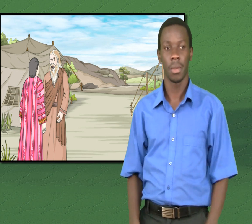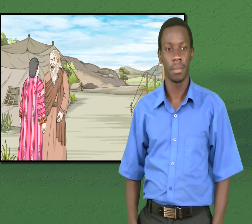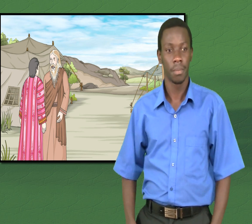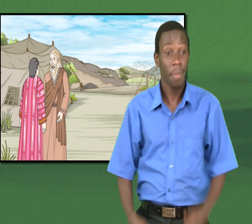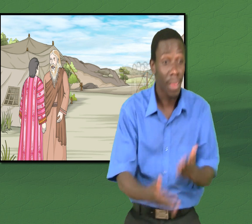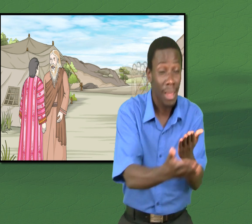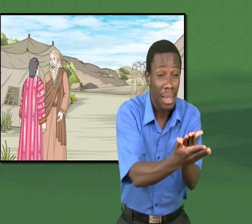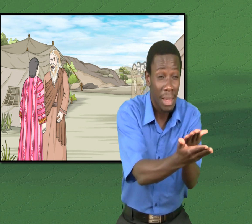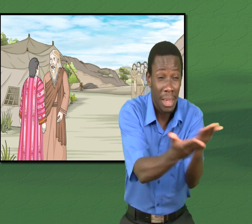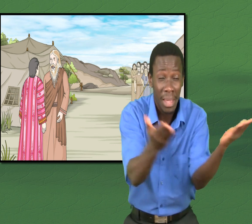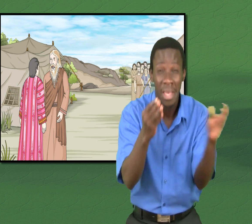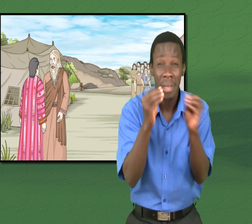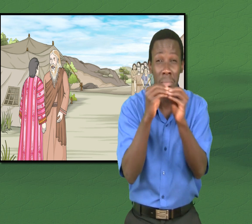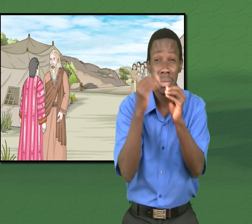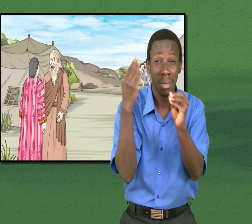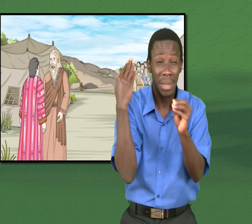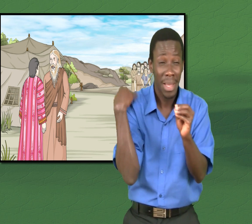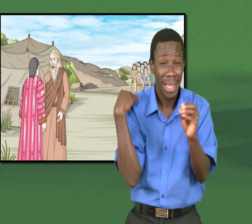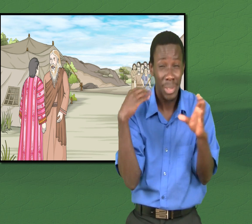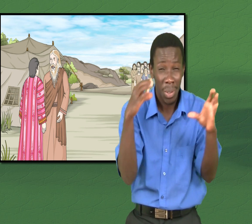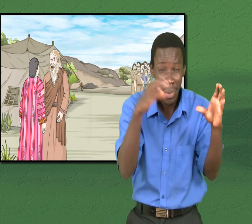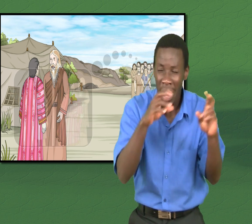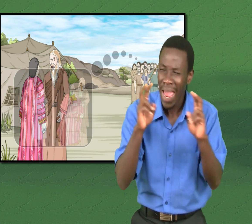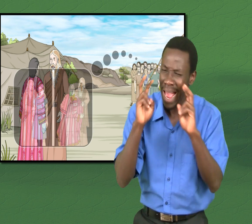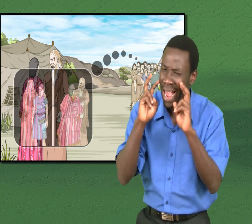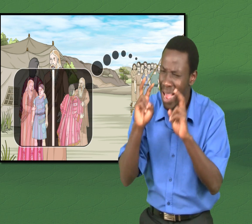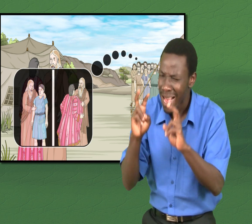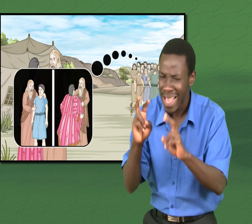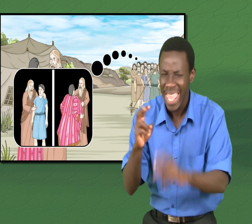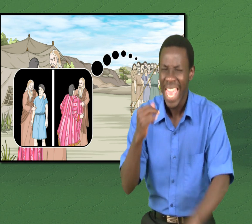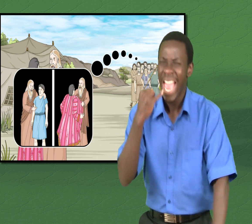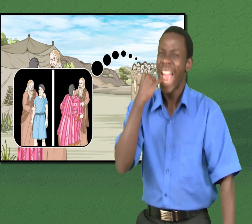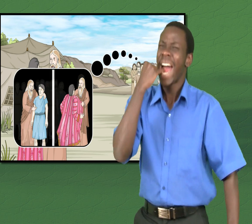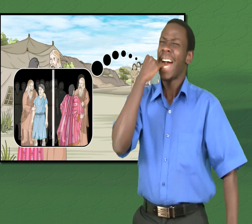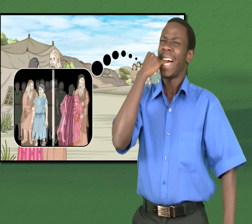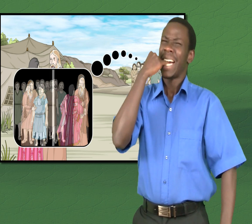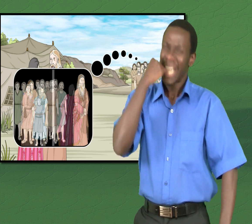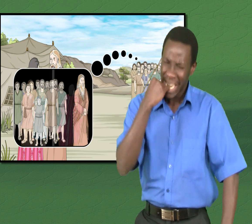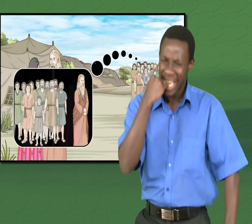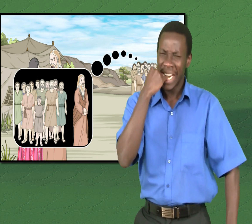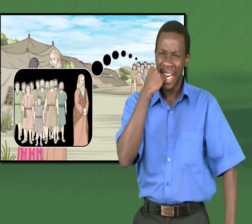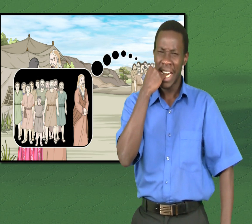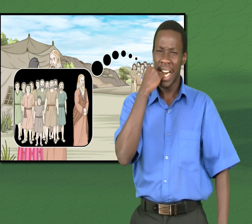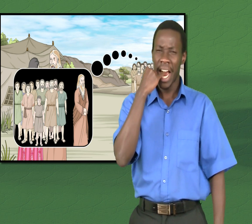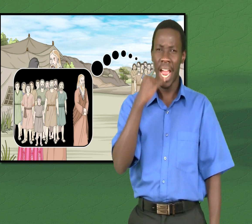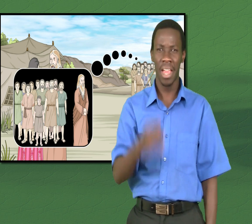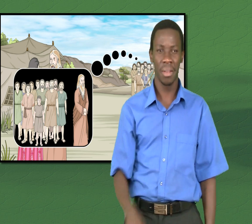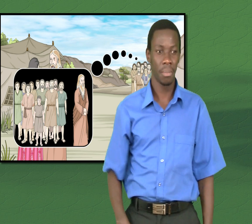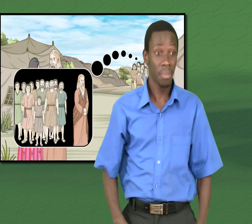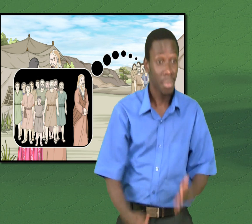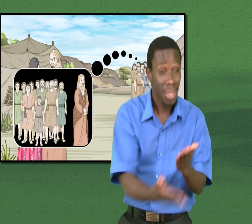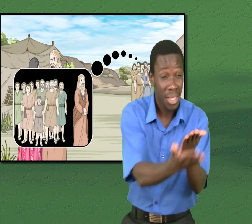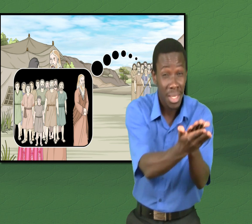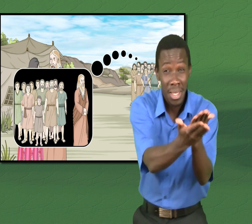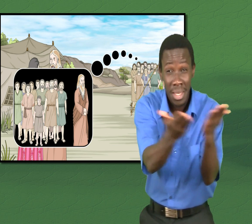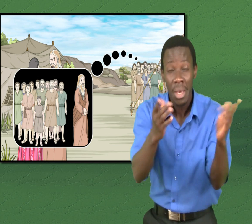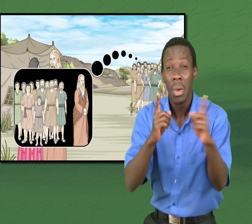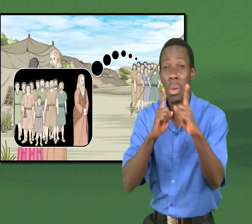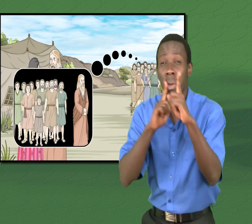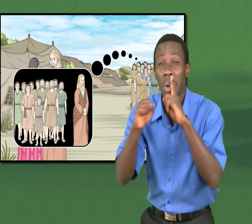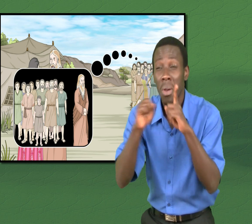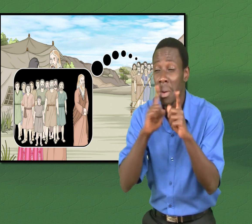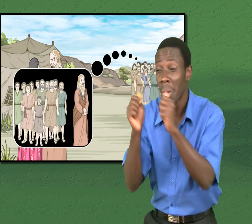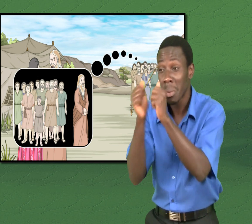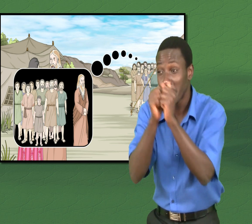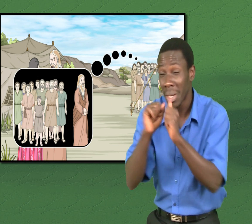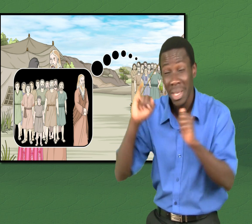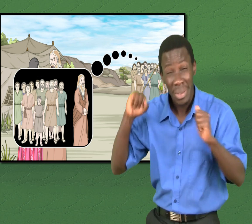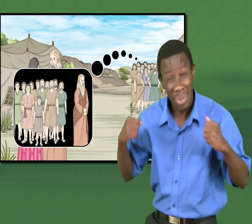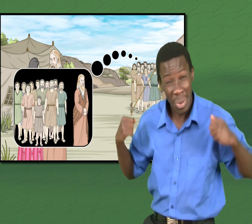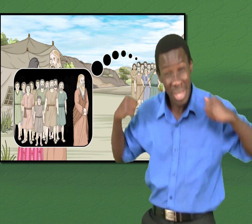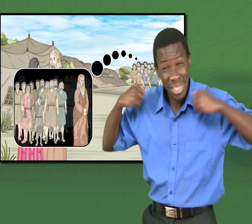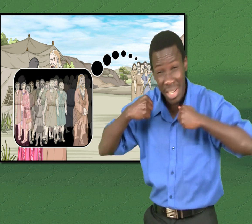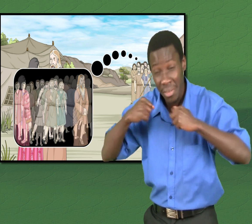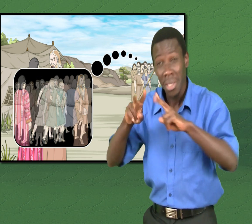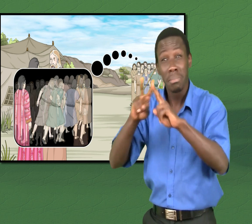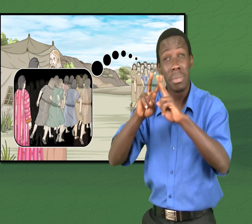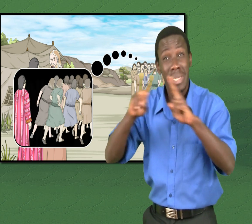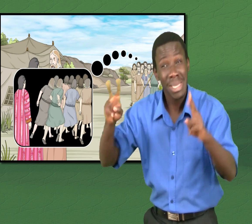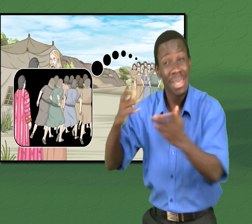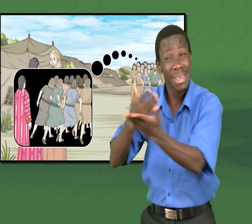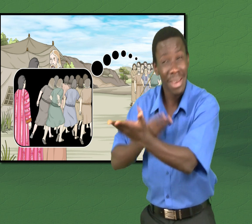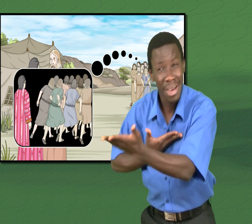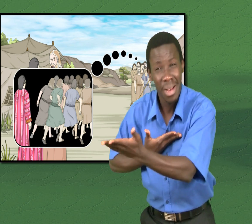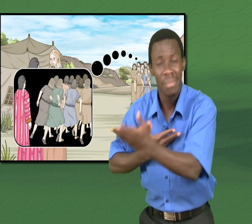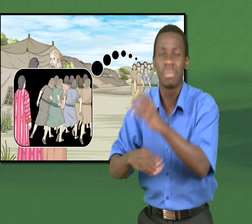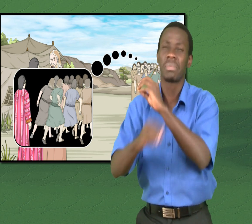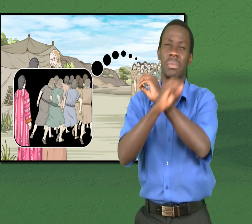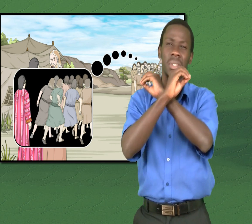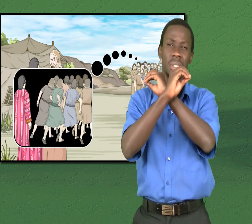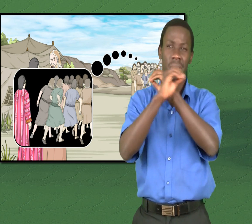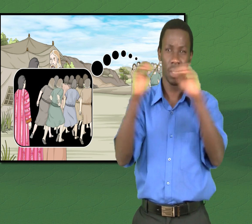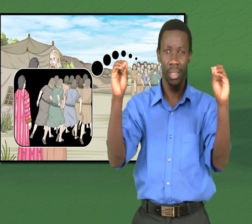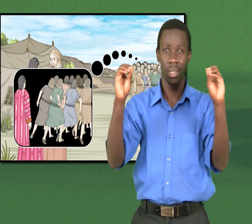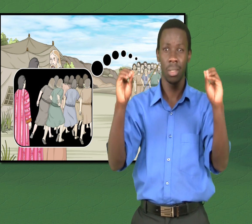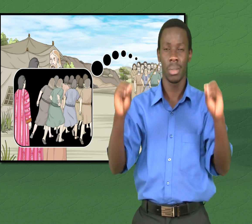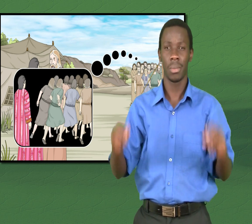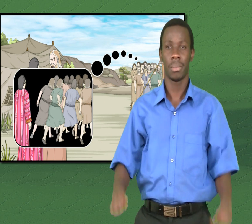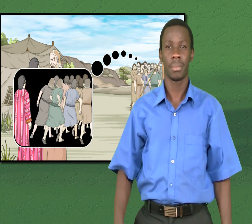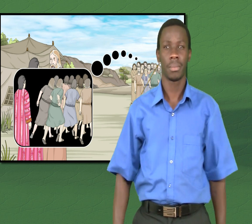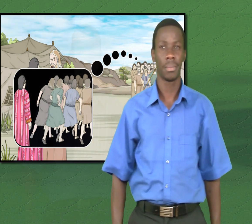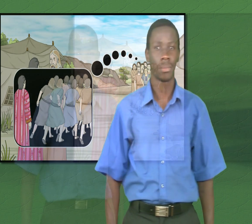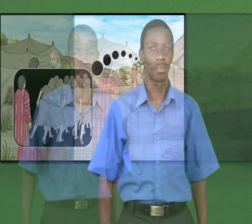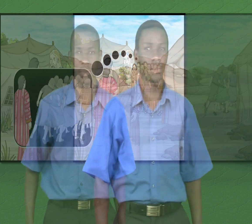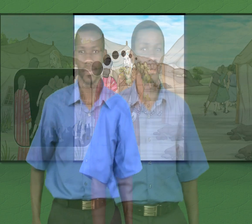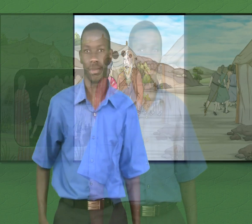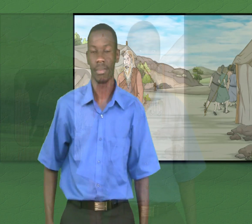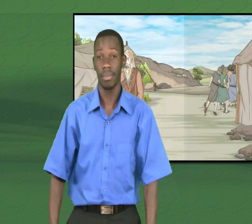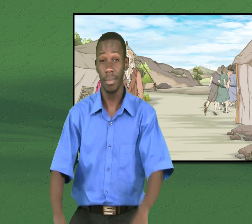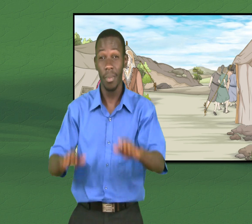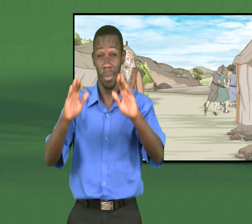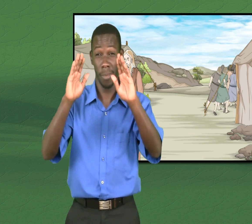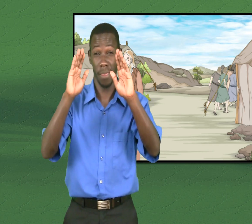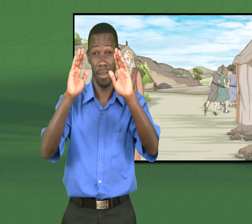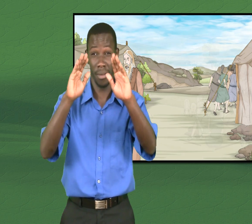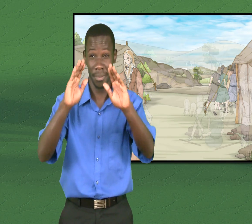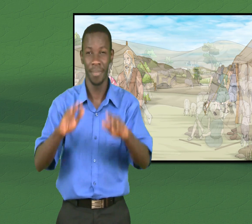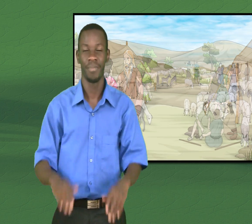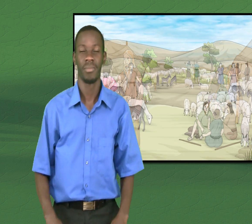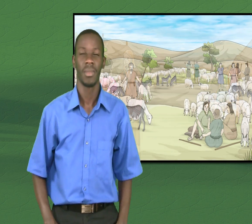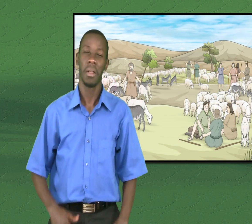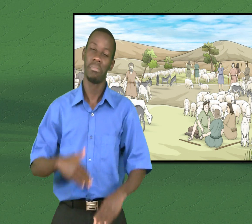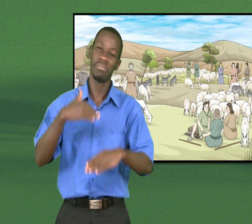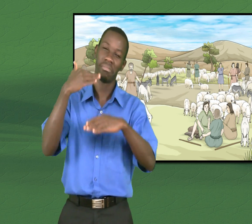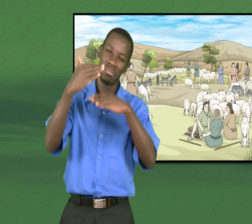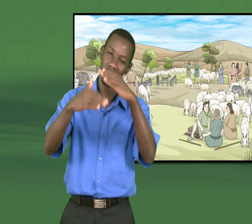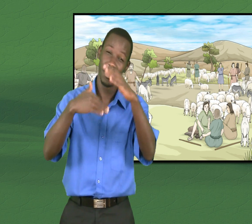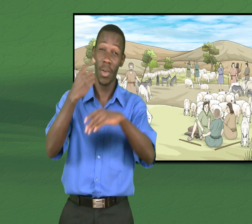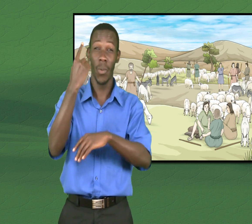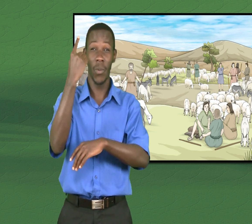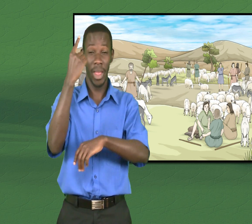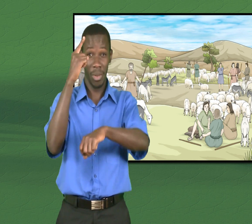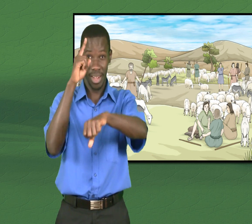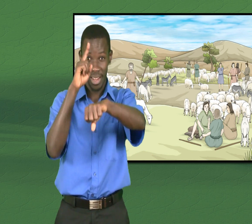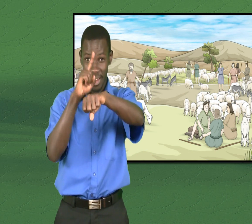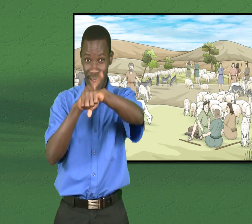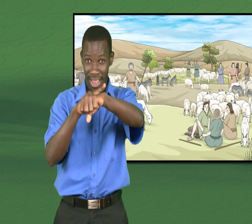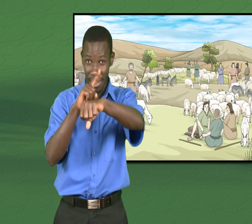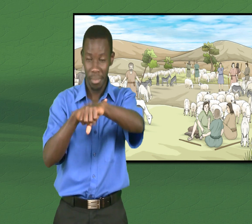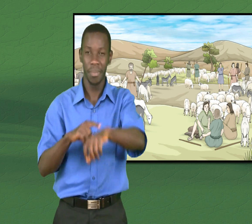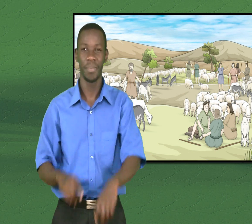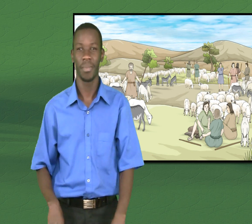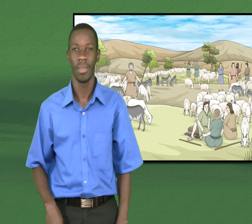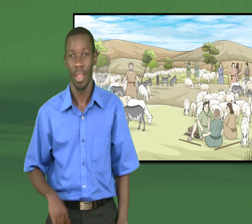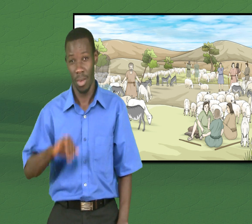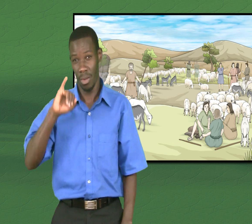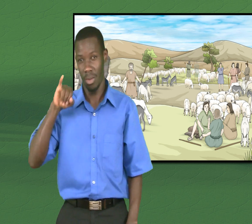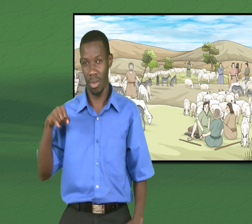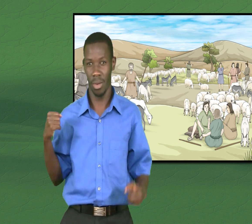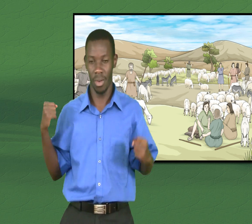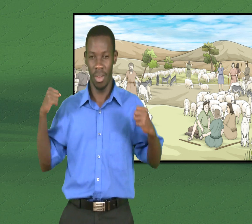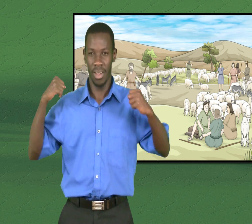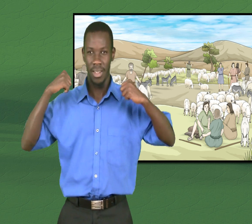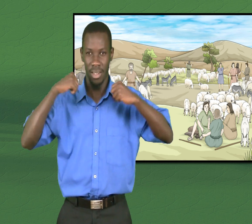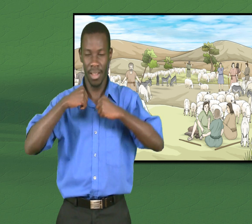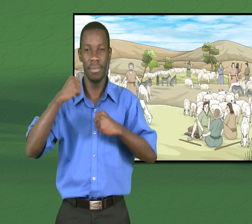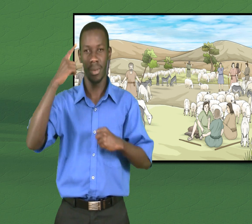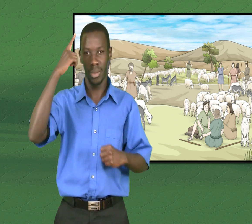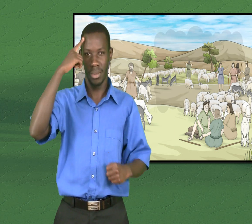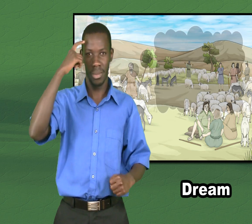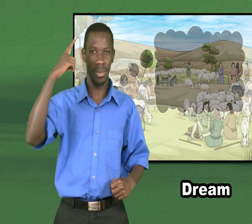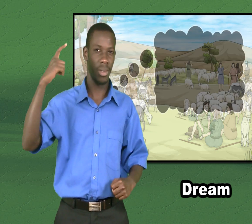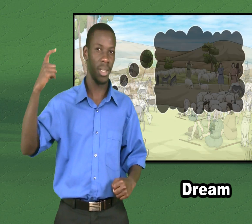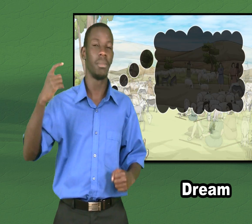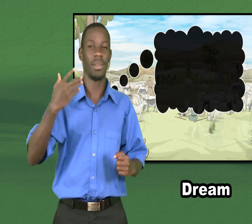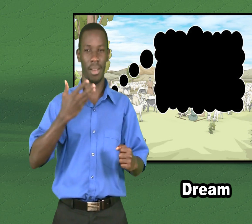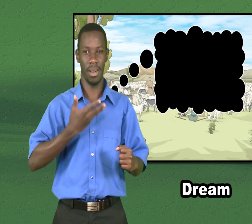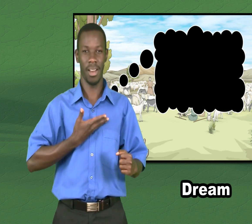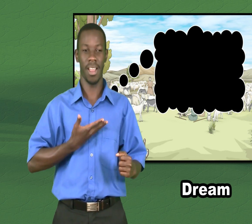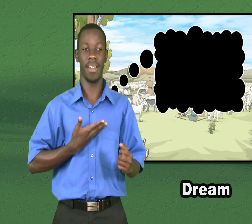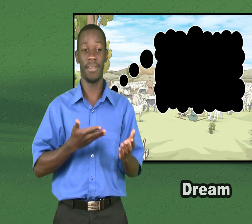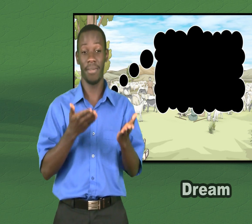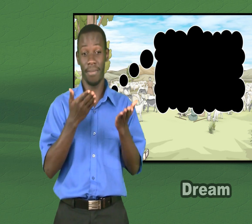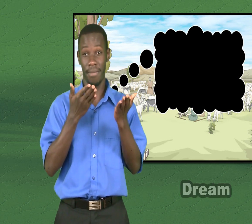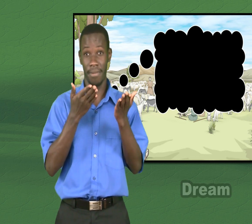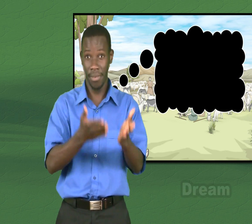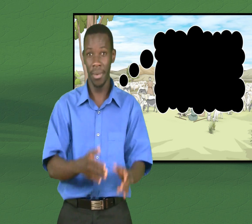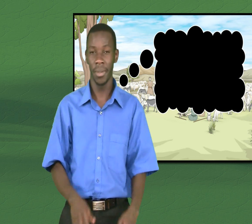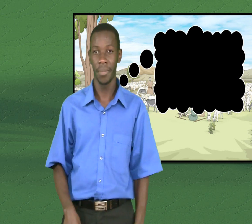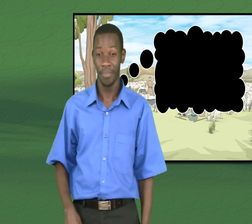When Joseph’s brothers saw that their father loved him more than any of them, they hated him and could not speak a kind word to him.